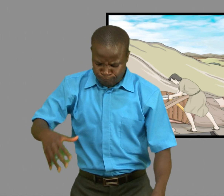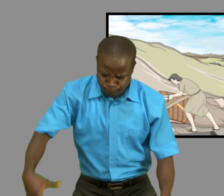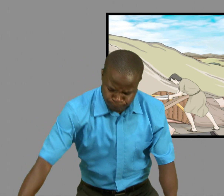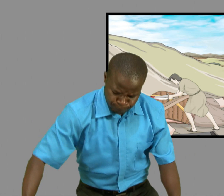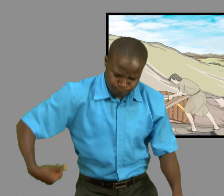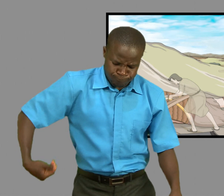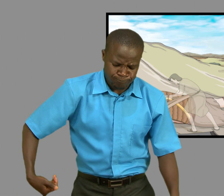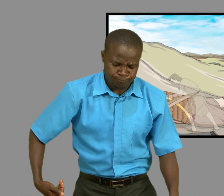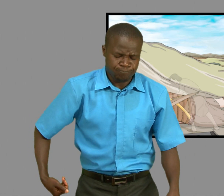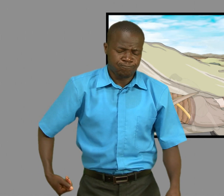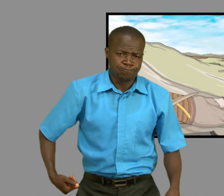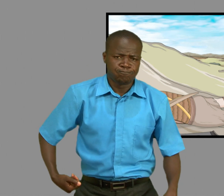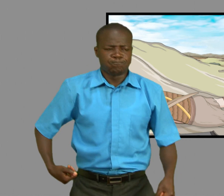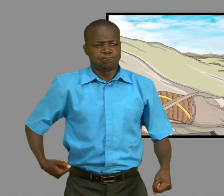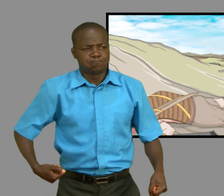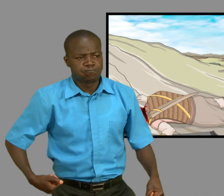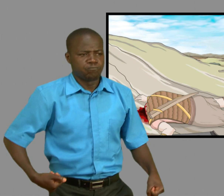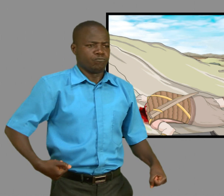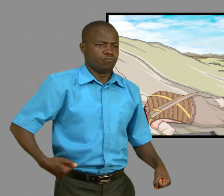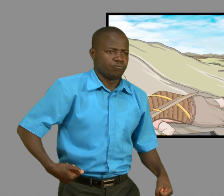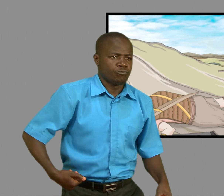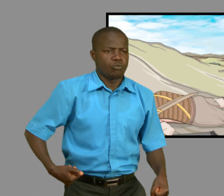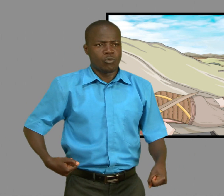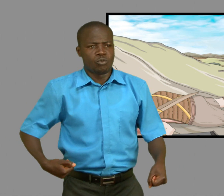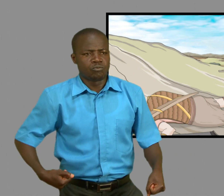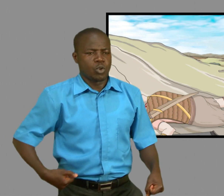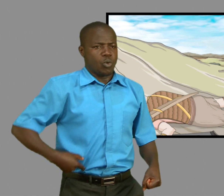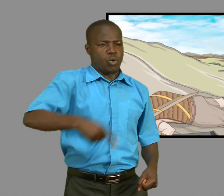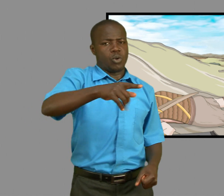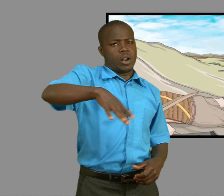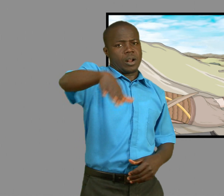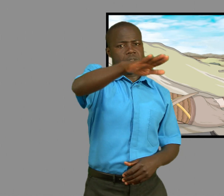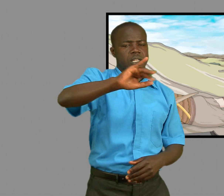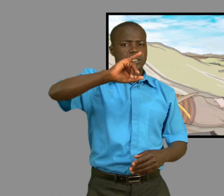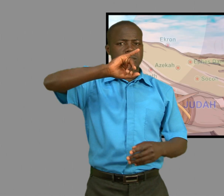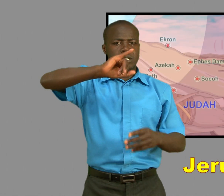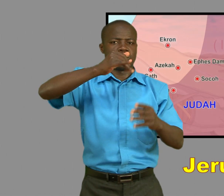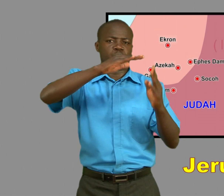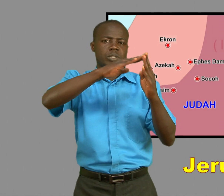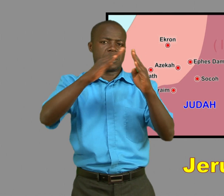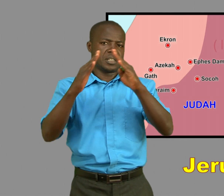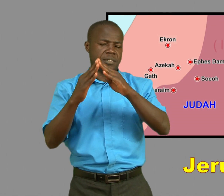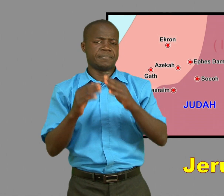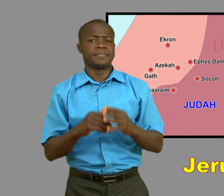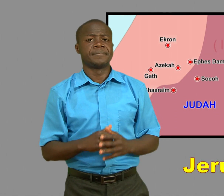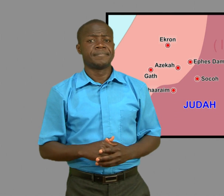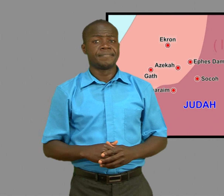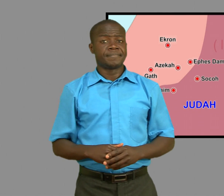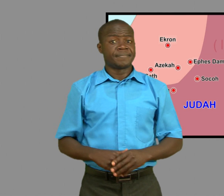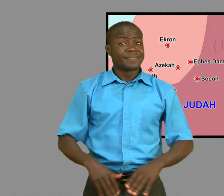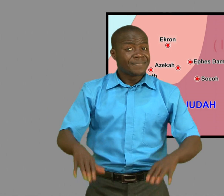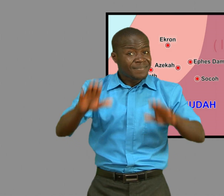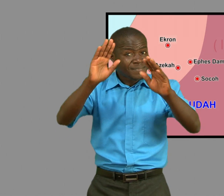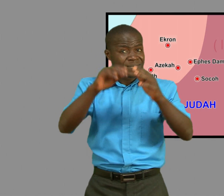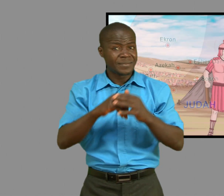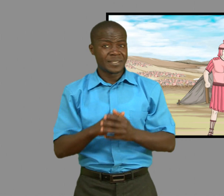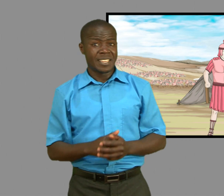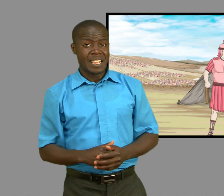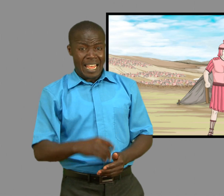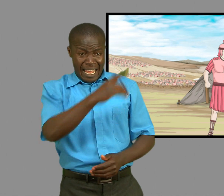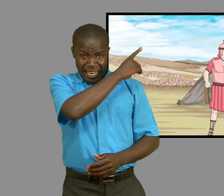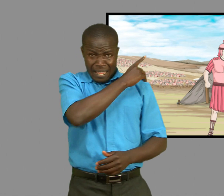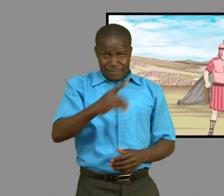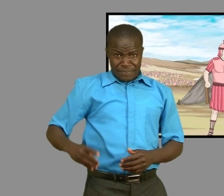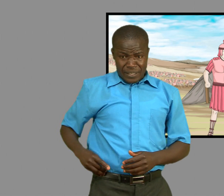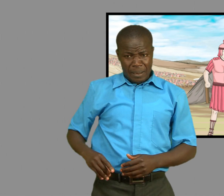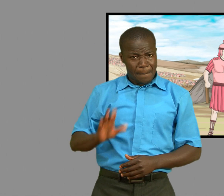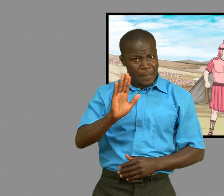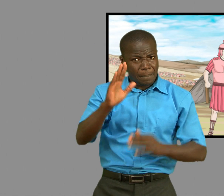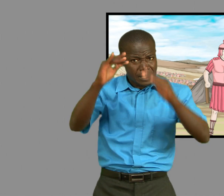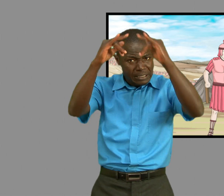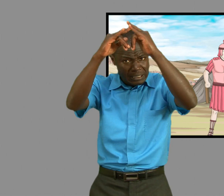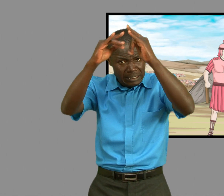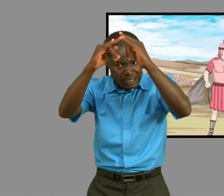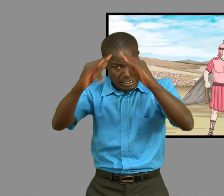David took the head of the Philistine and brought it to Jerusalem, and he put Goliath’s weapons in his own tent. As Saul had watched David going out to confront the Philistine, he said to Abner the commander of the army, “Abner, whose son is this young man?” “As surely as you live, O king,” Abner replied, “I do not know.” “Find out whose son this young man is!” said the king.